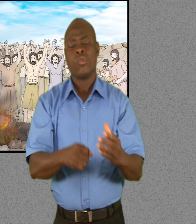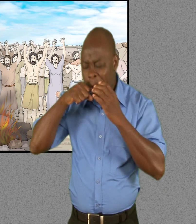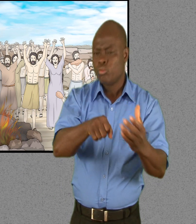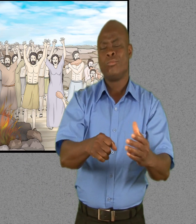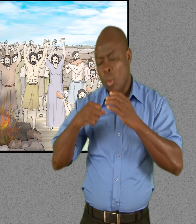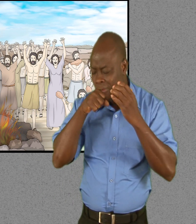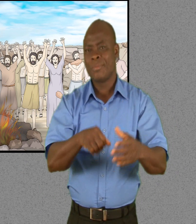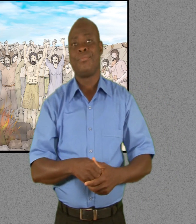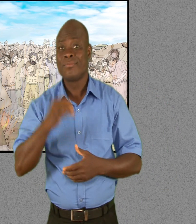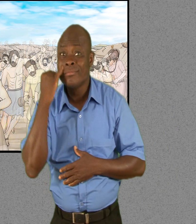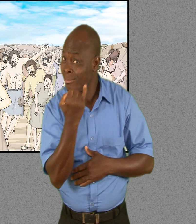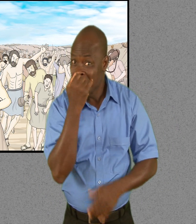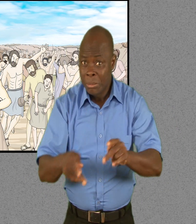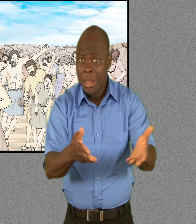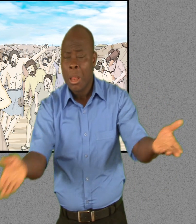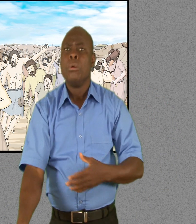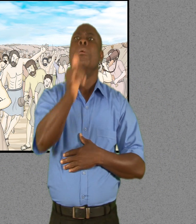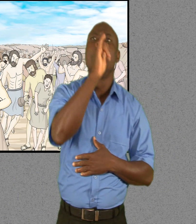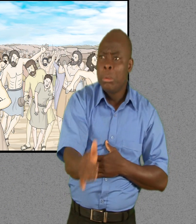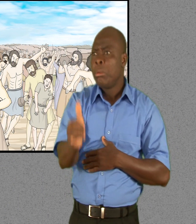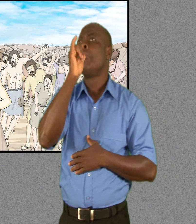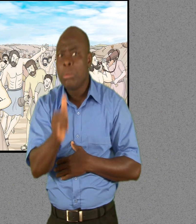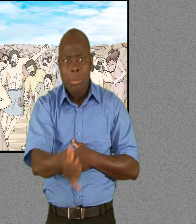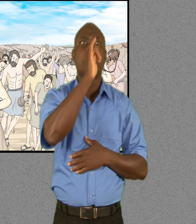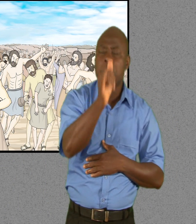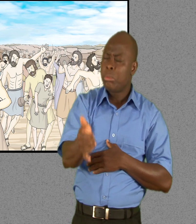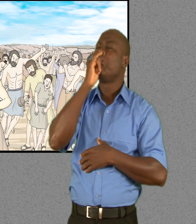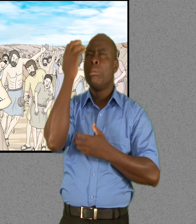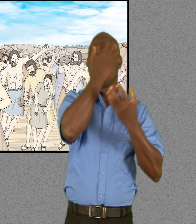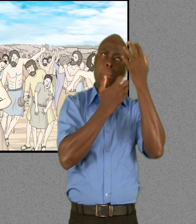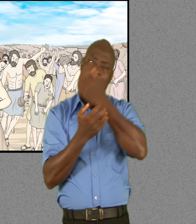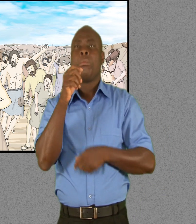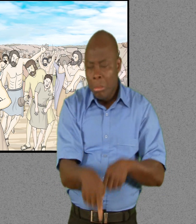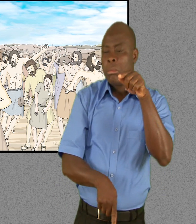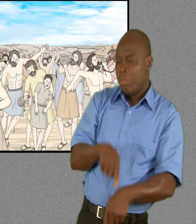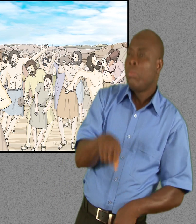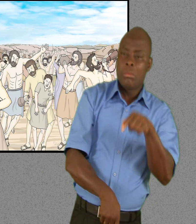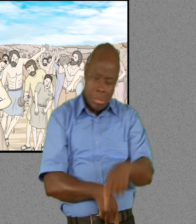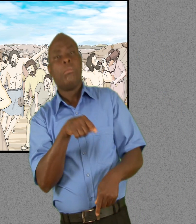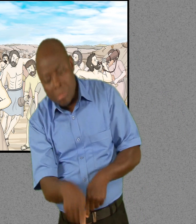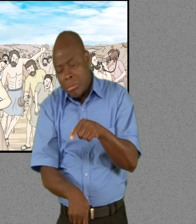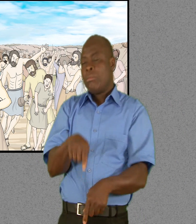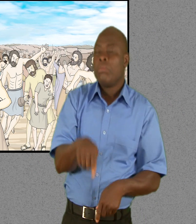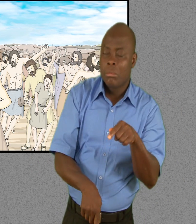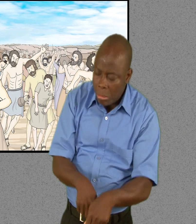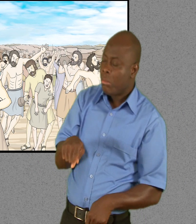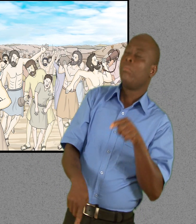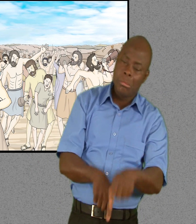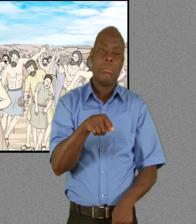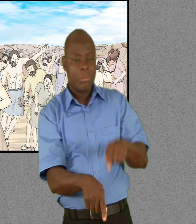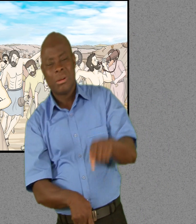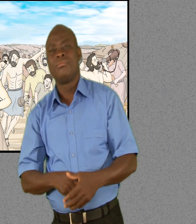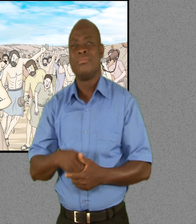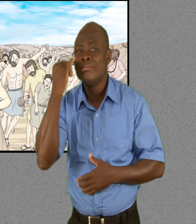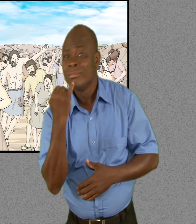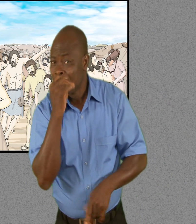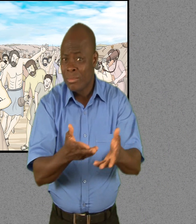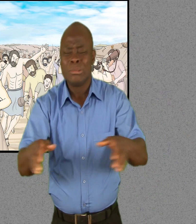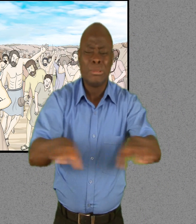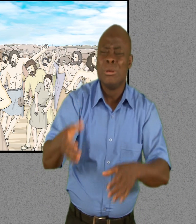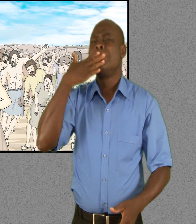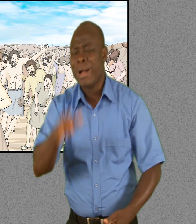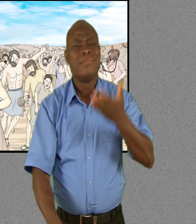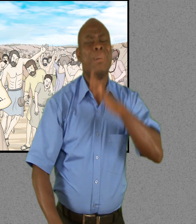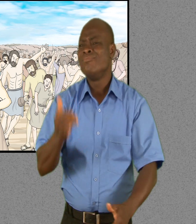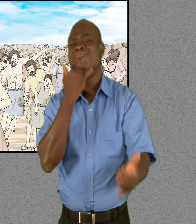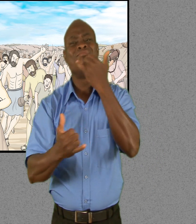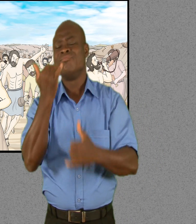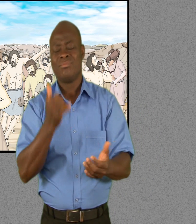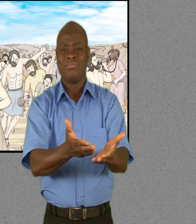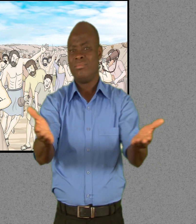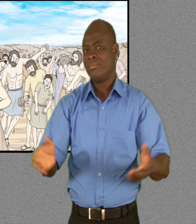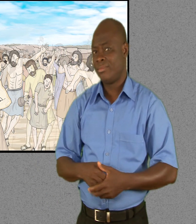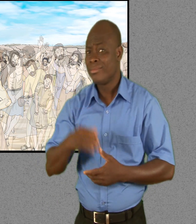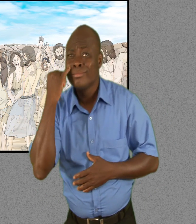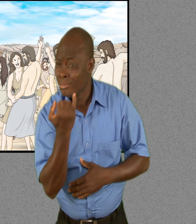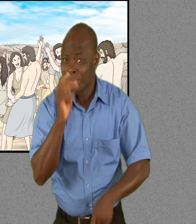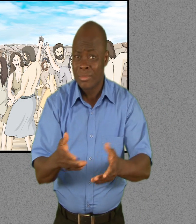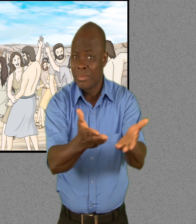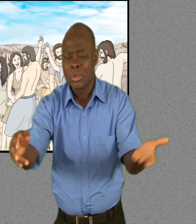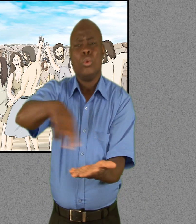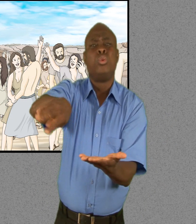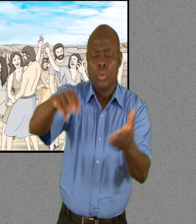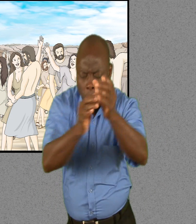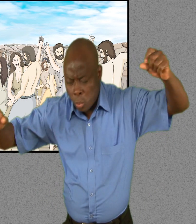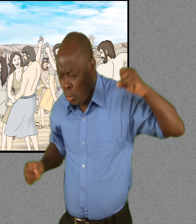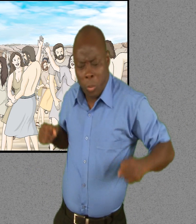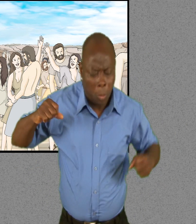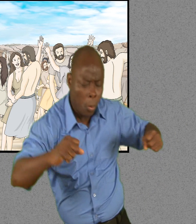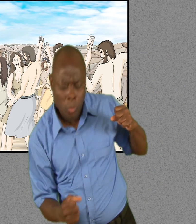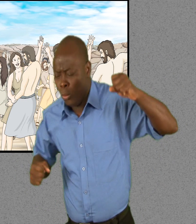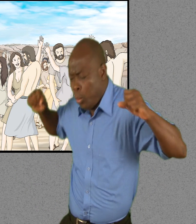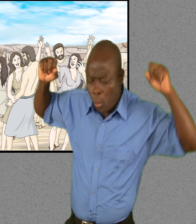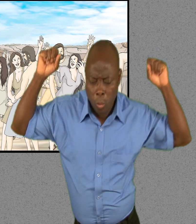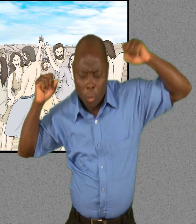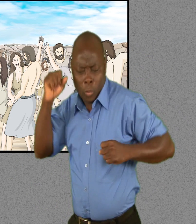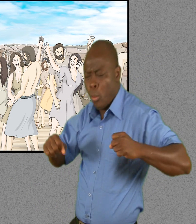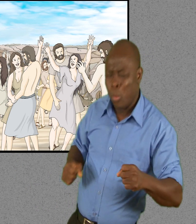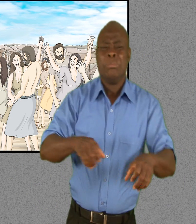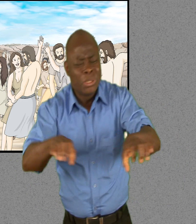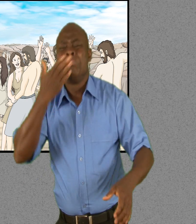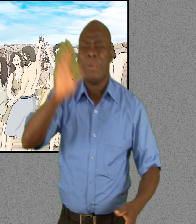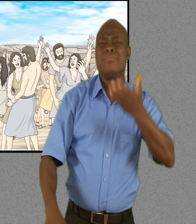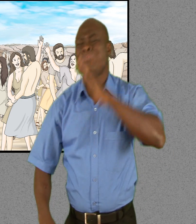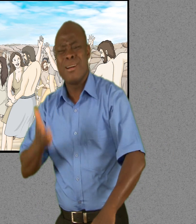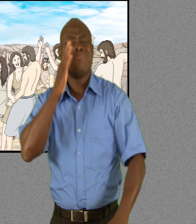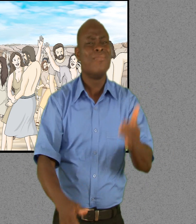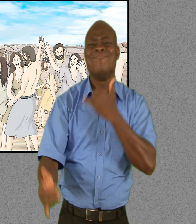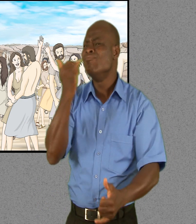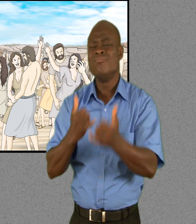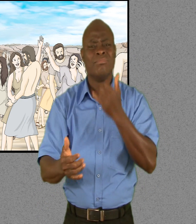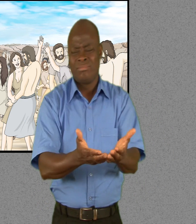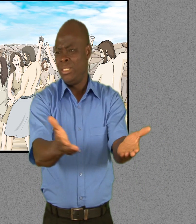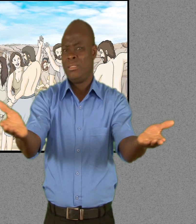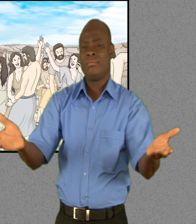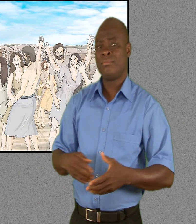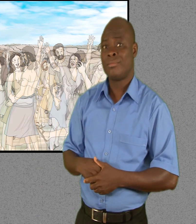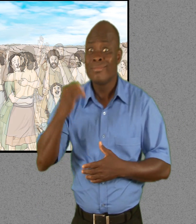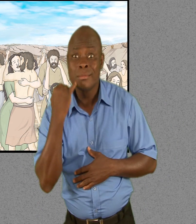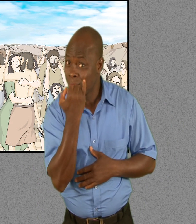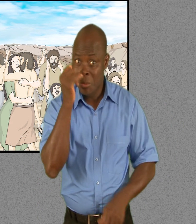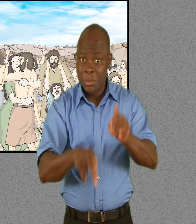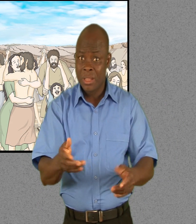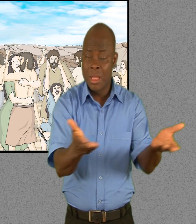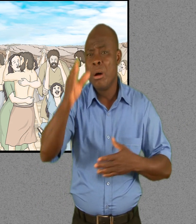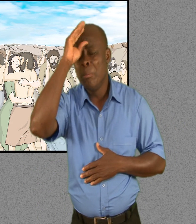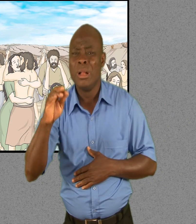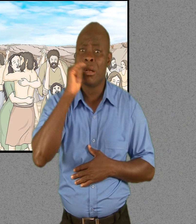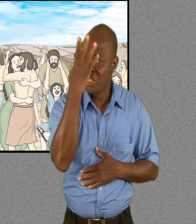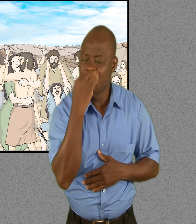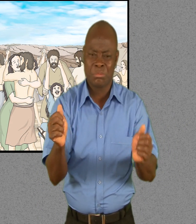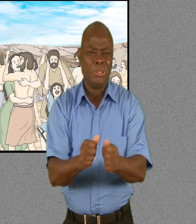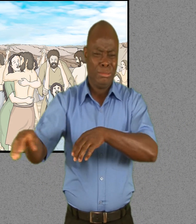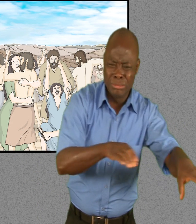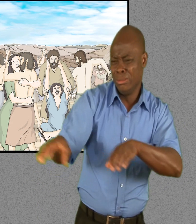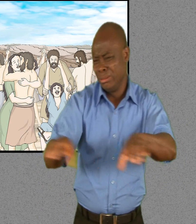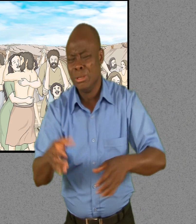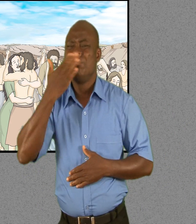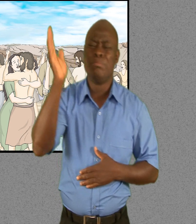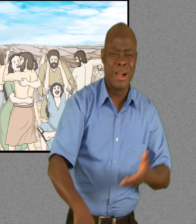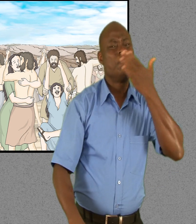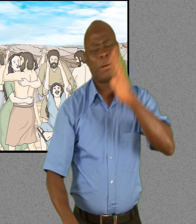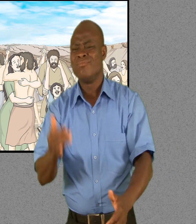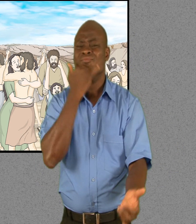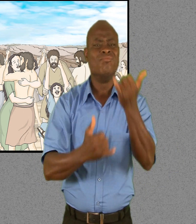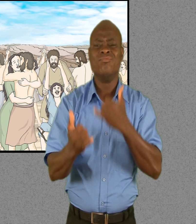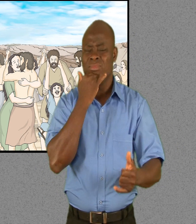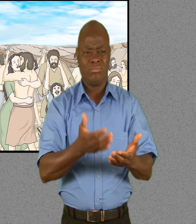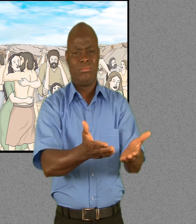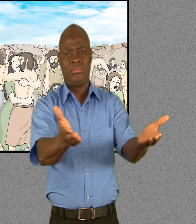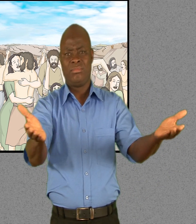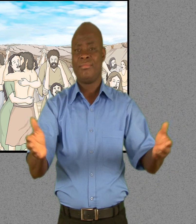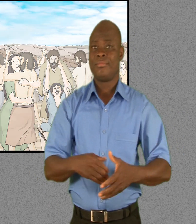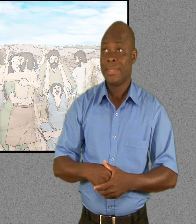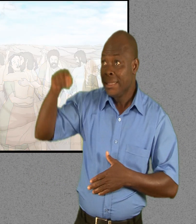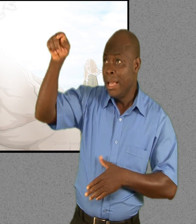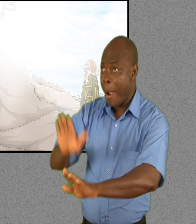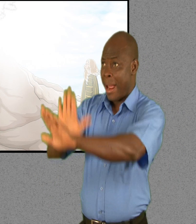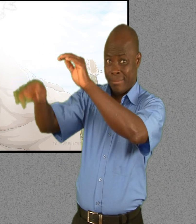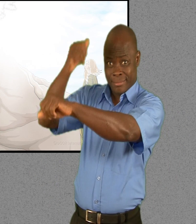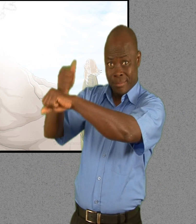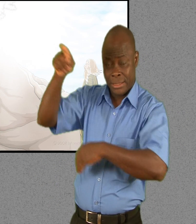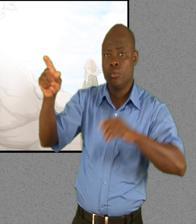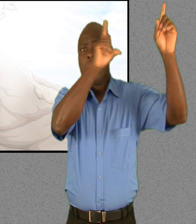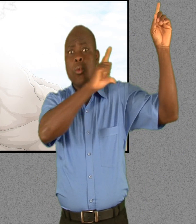And the people sat down to eat and drink, and got up to indulge in revelry.